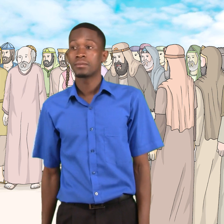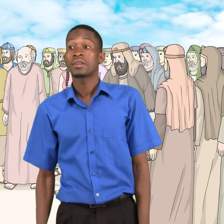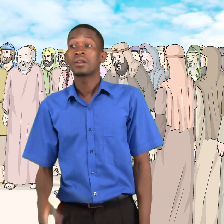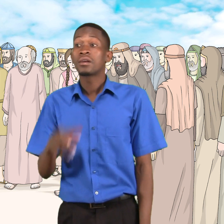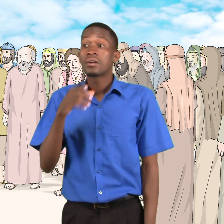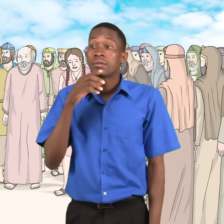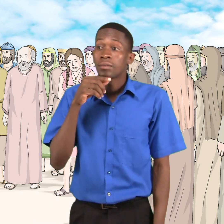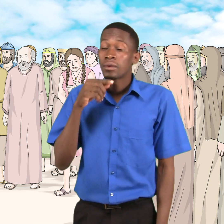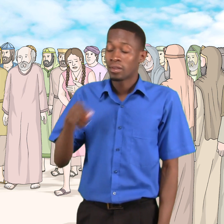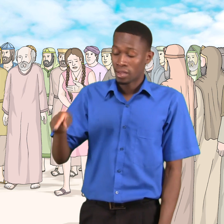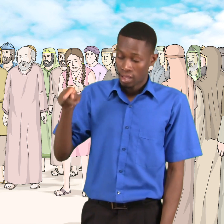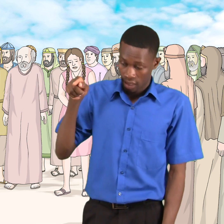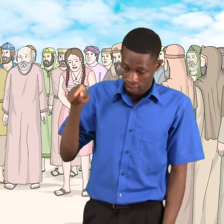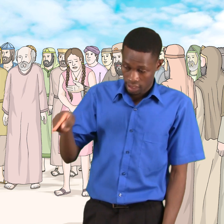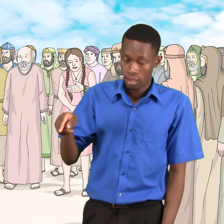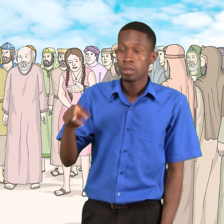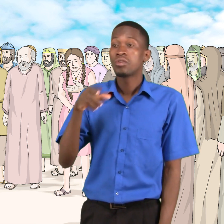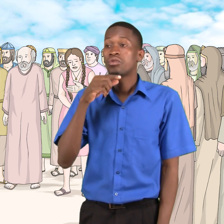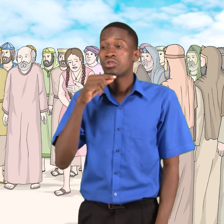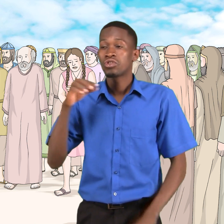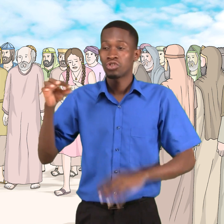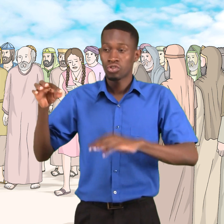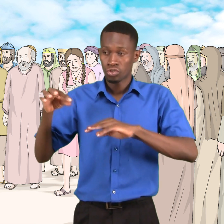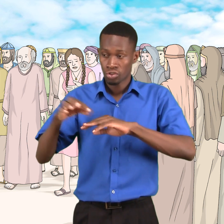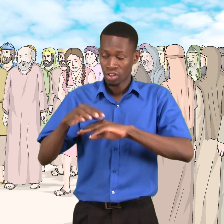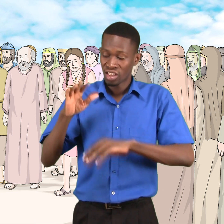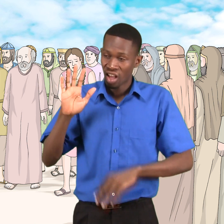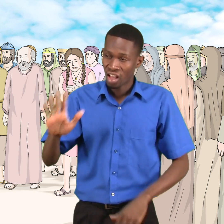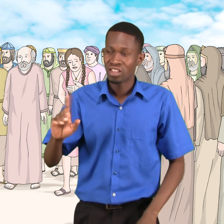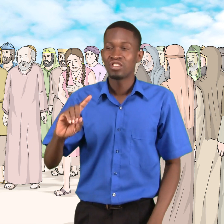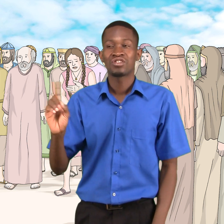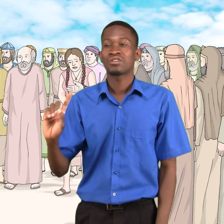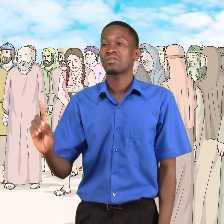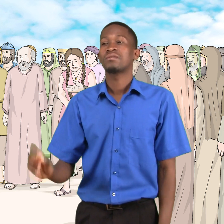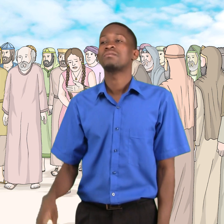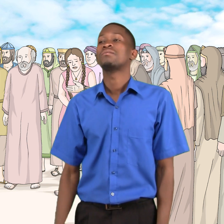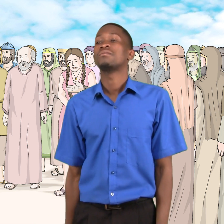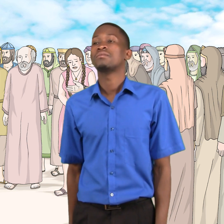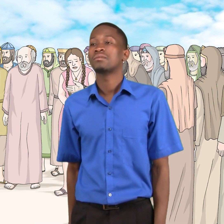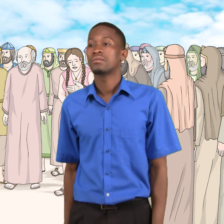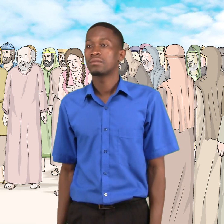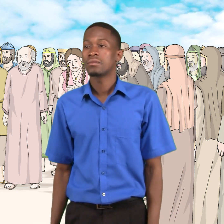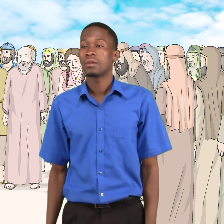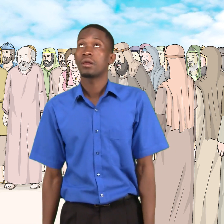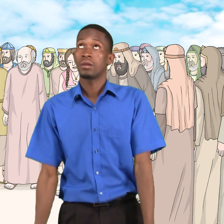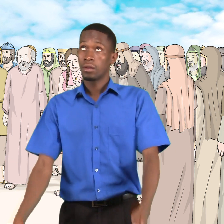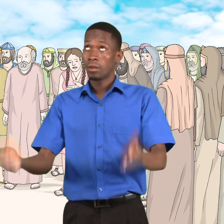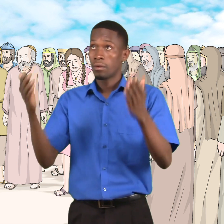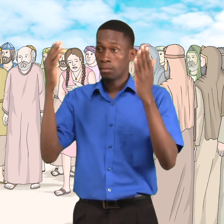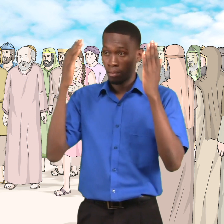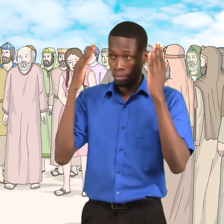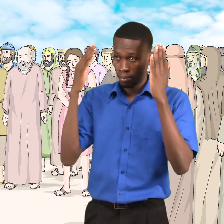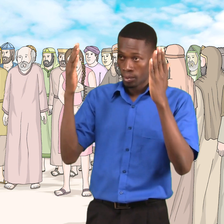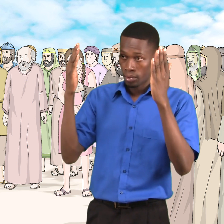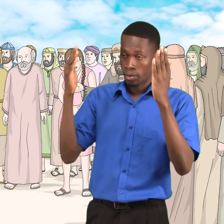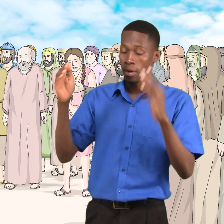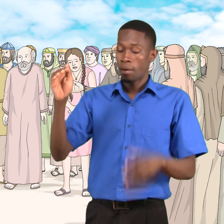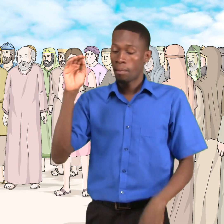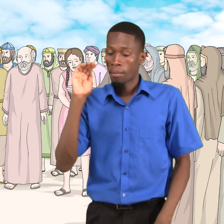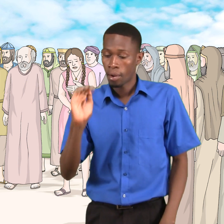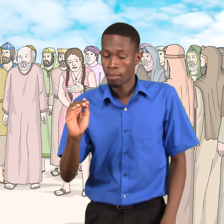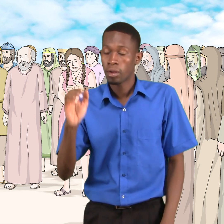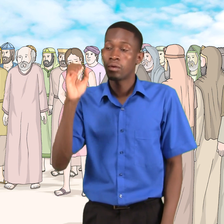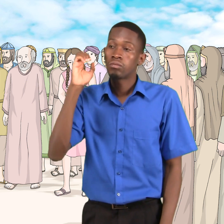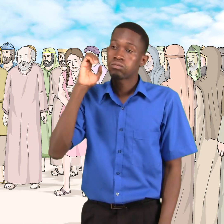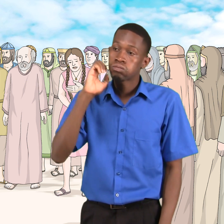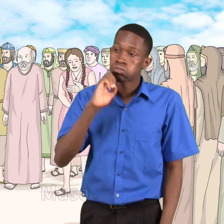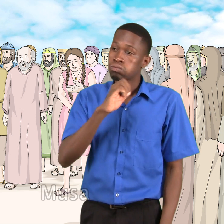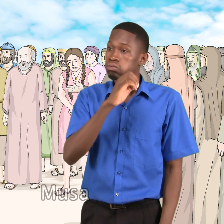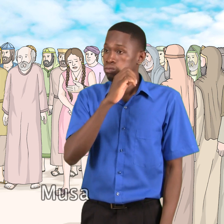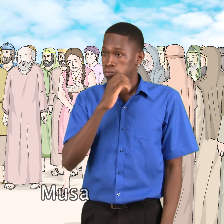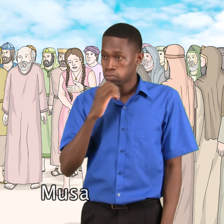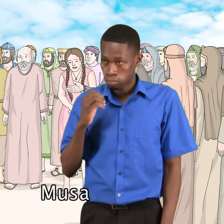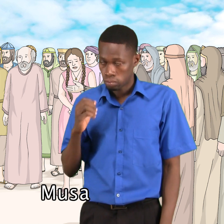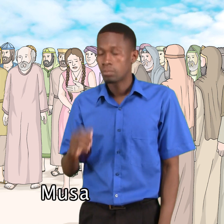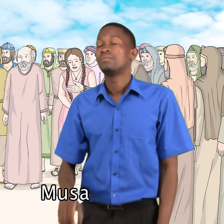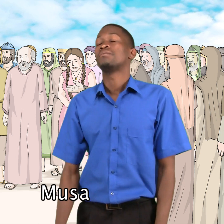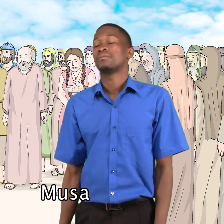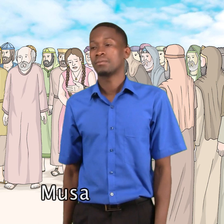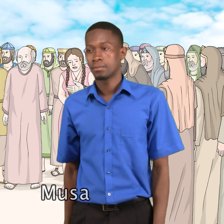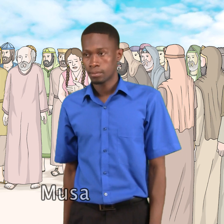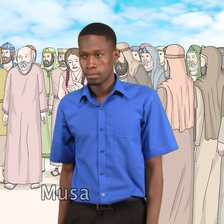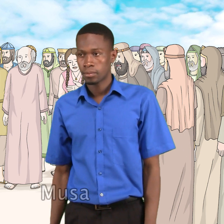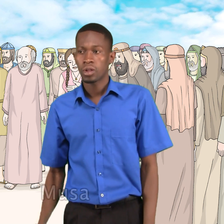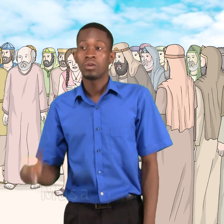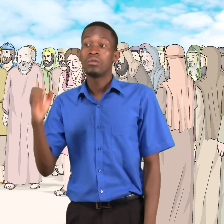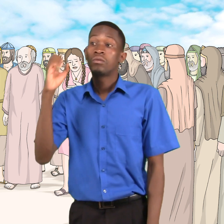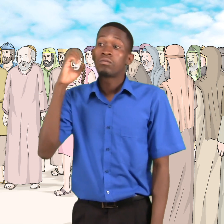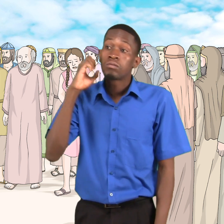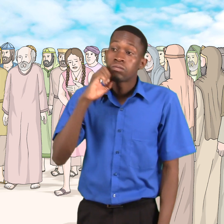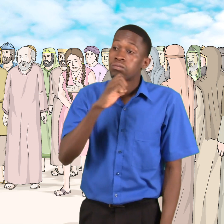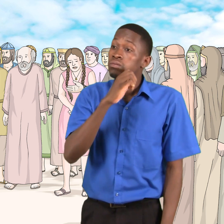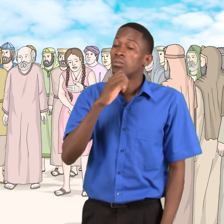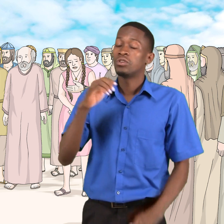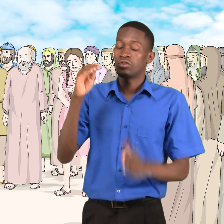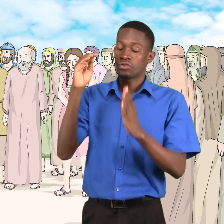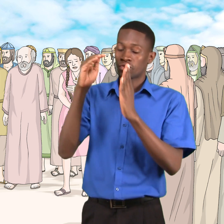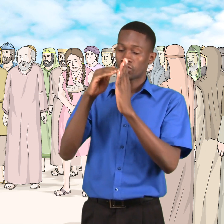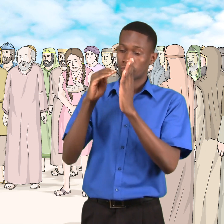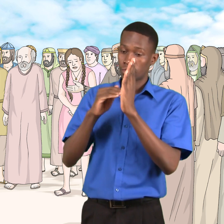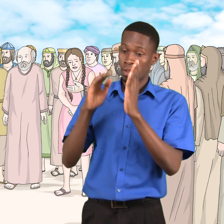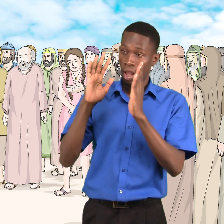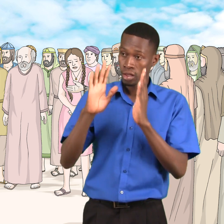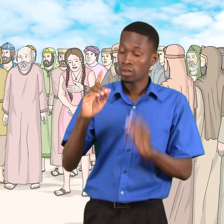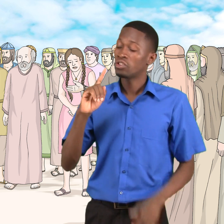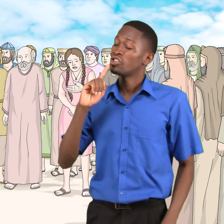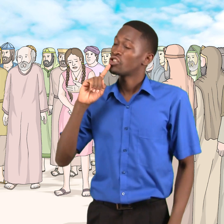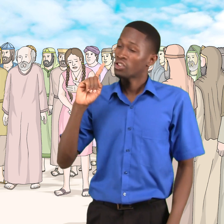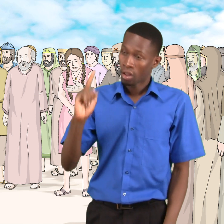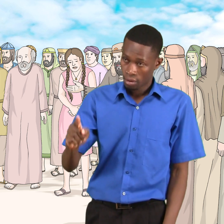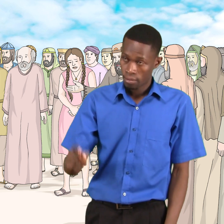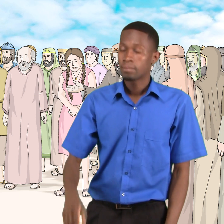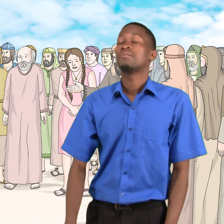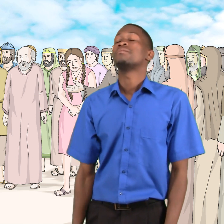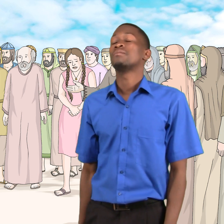So what do You say?”